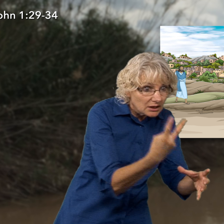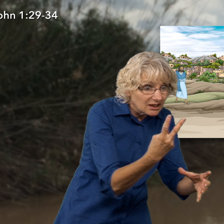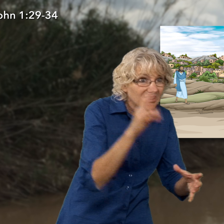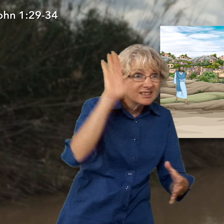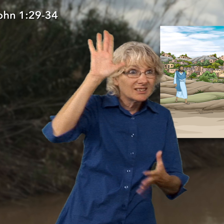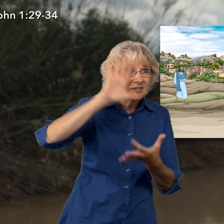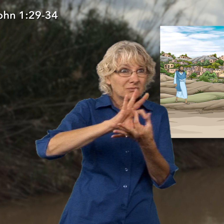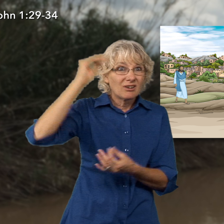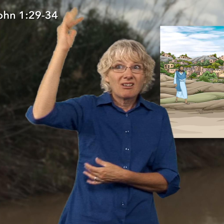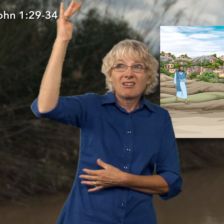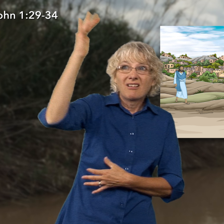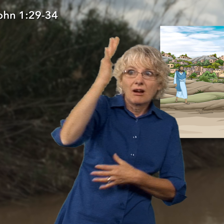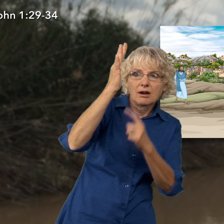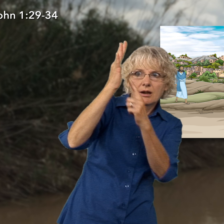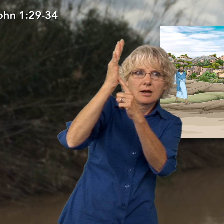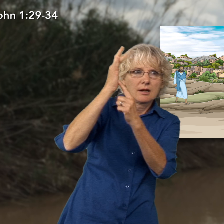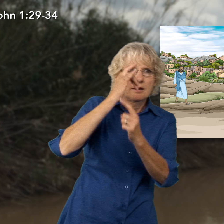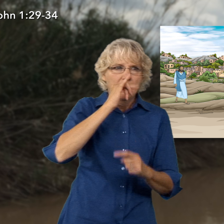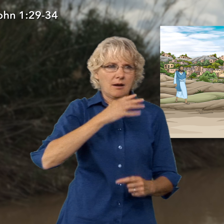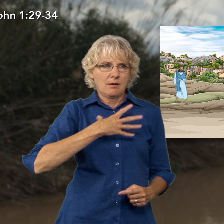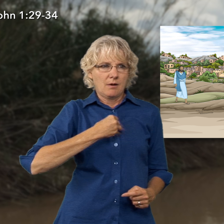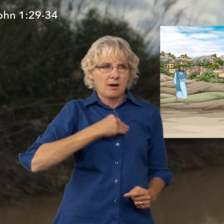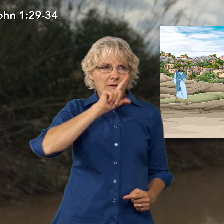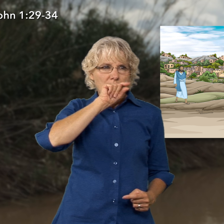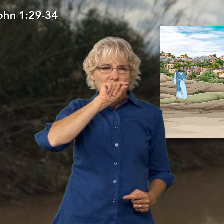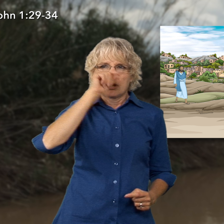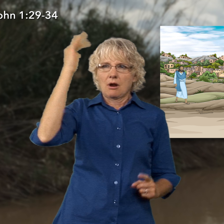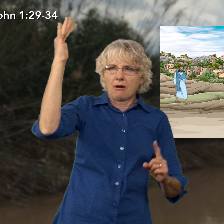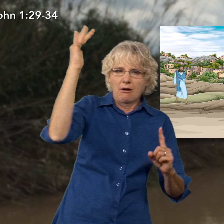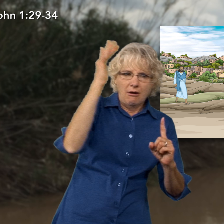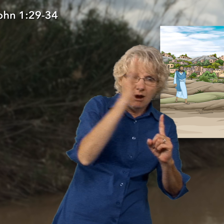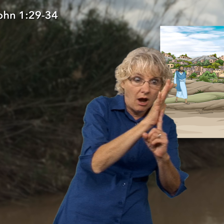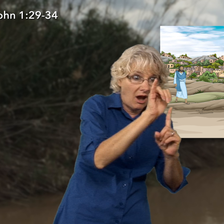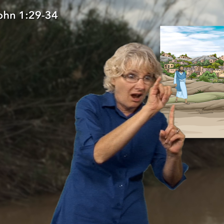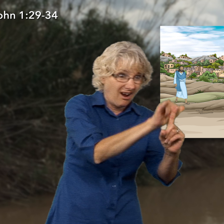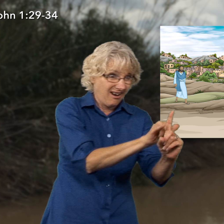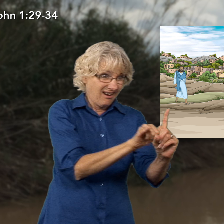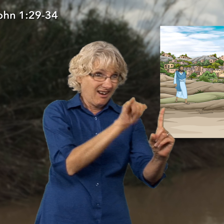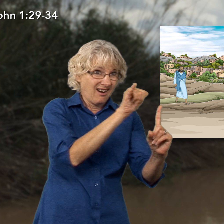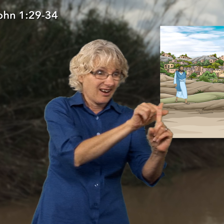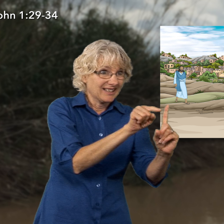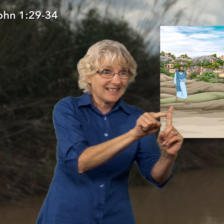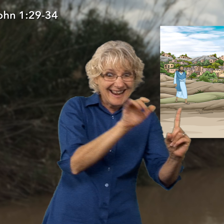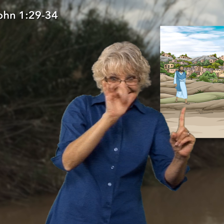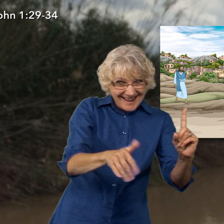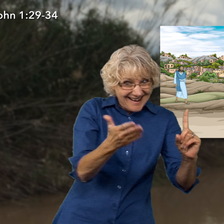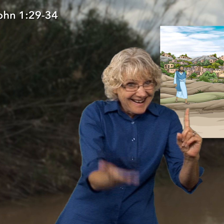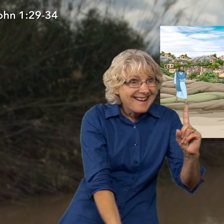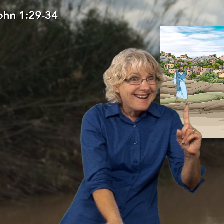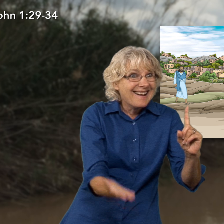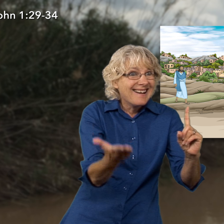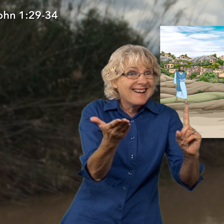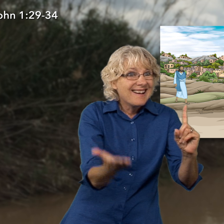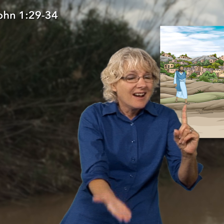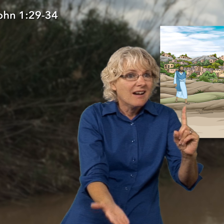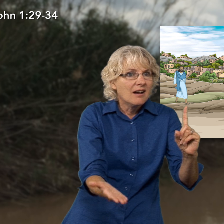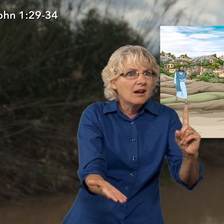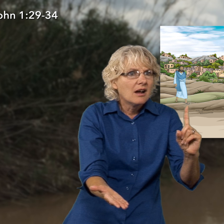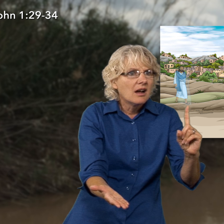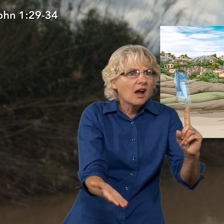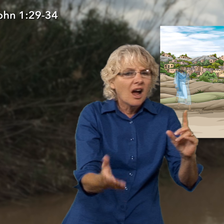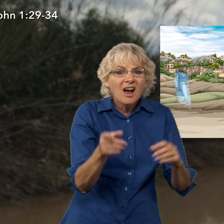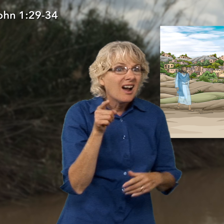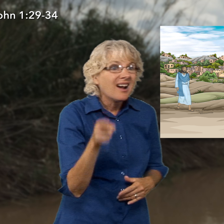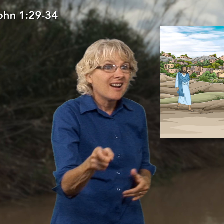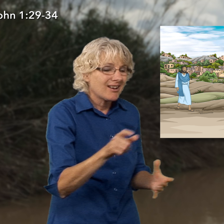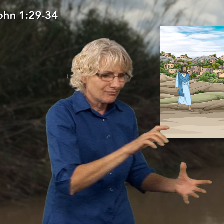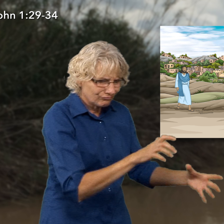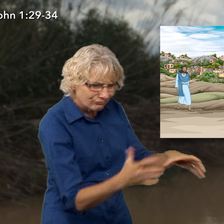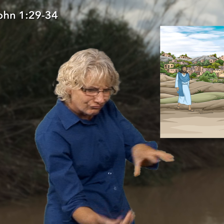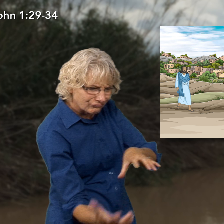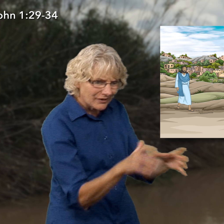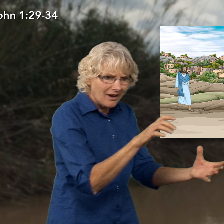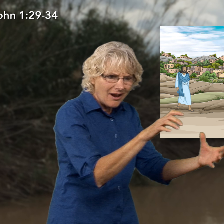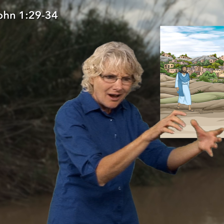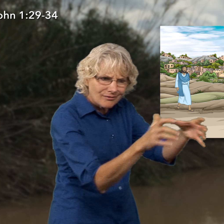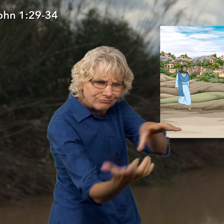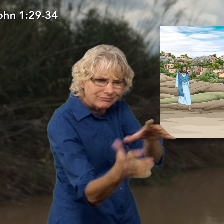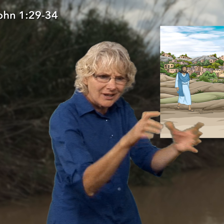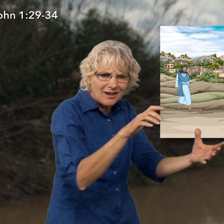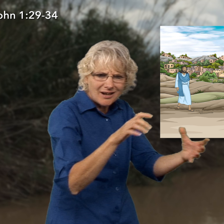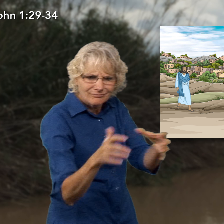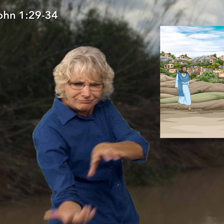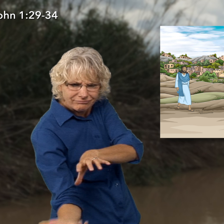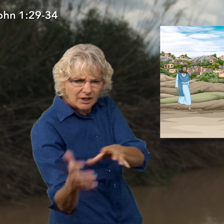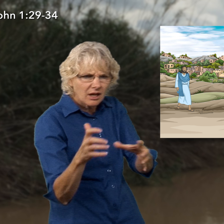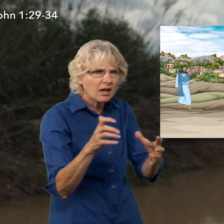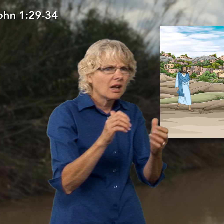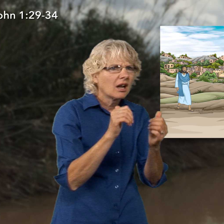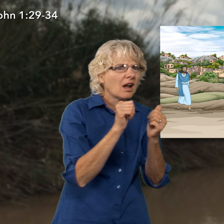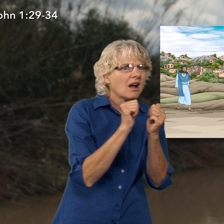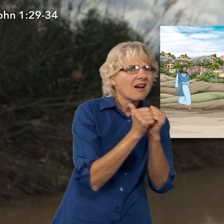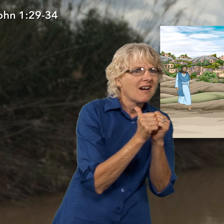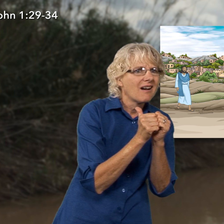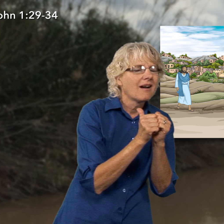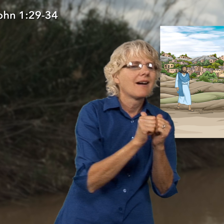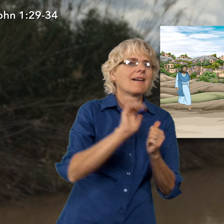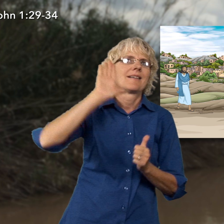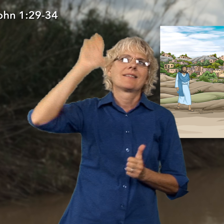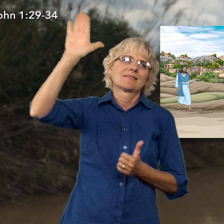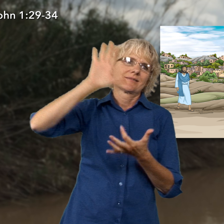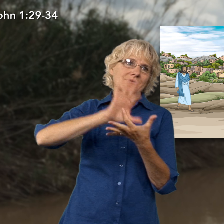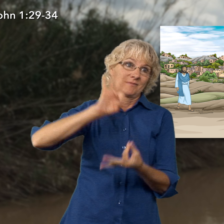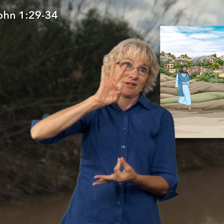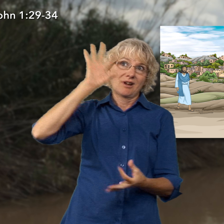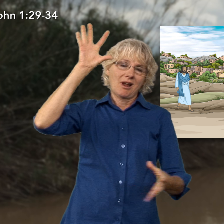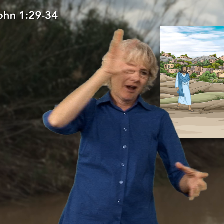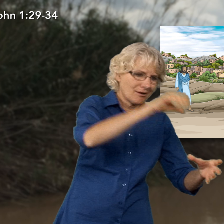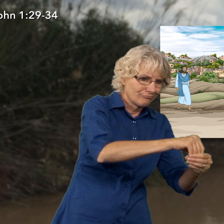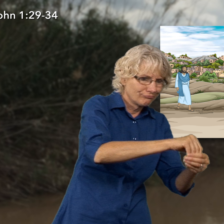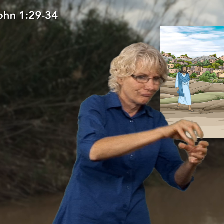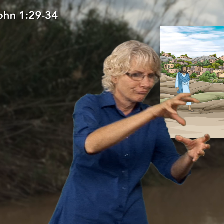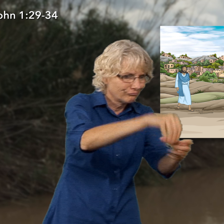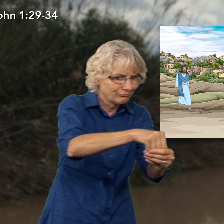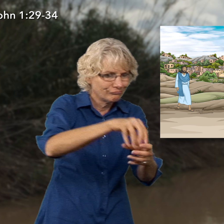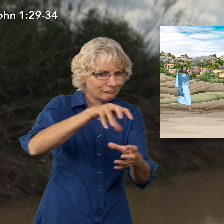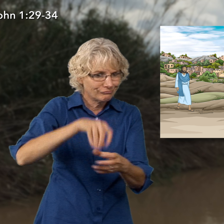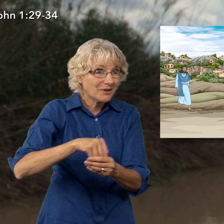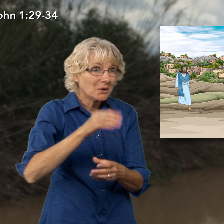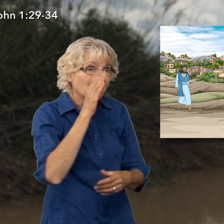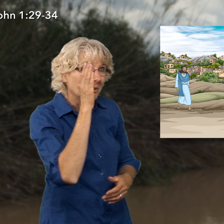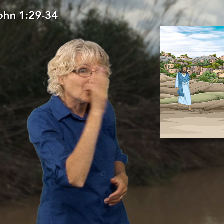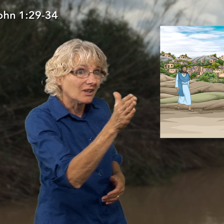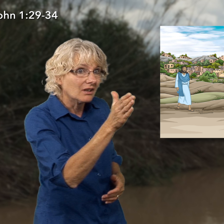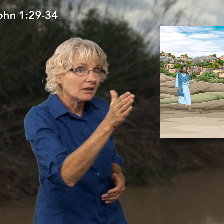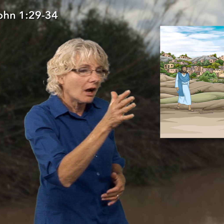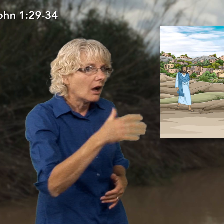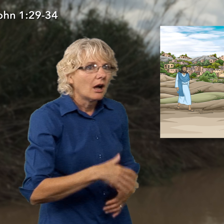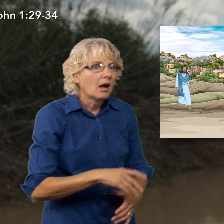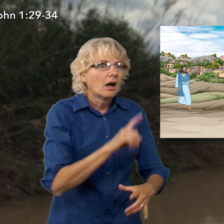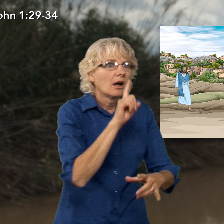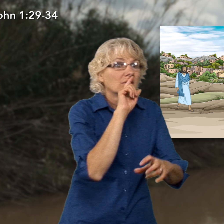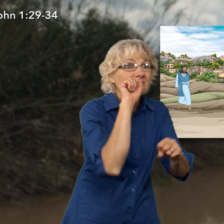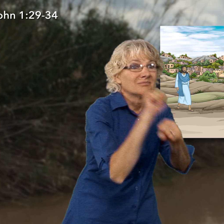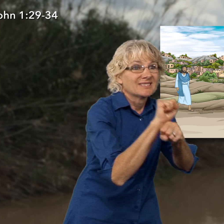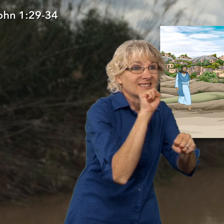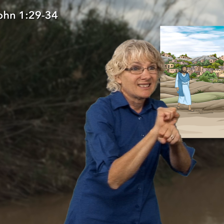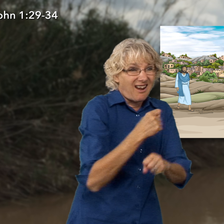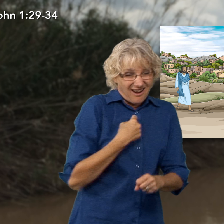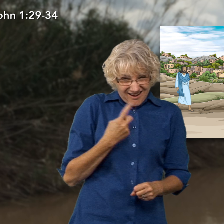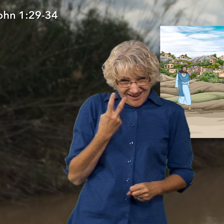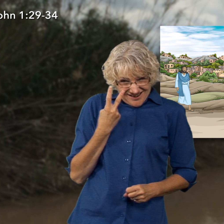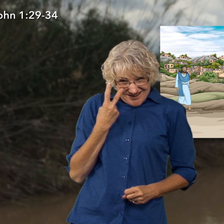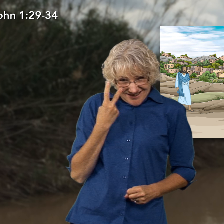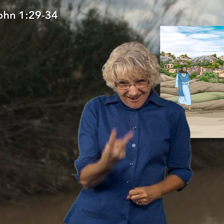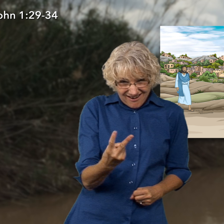Then John testified, “I saw the Spirit descending from heaven like a dove and resting on Him.